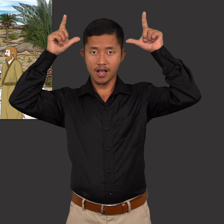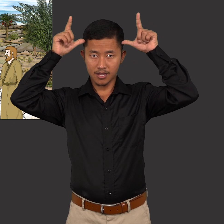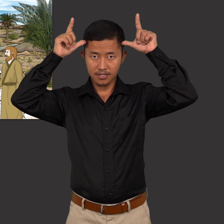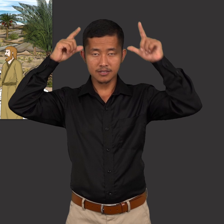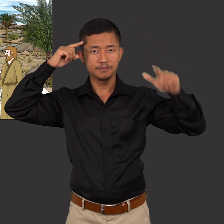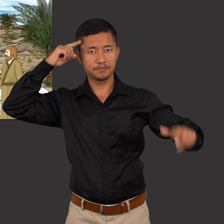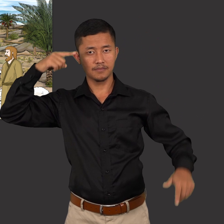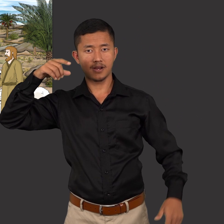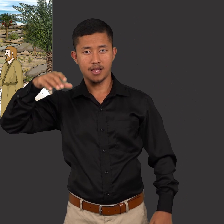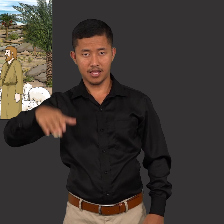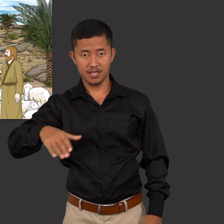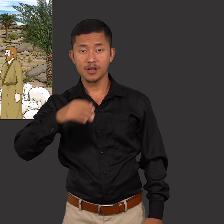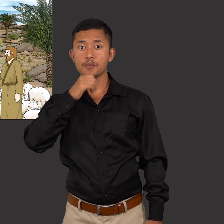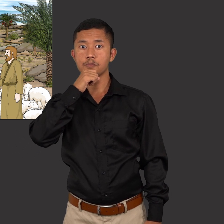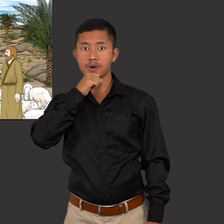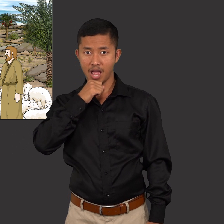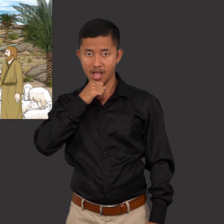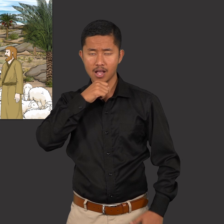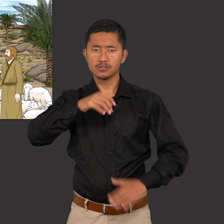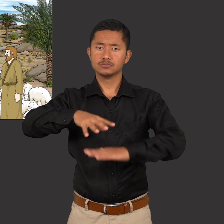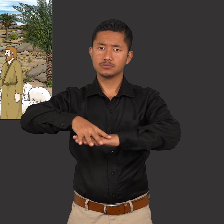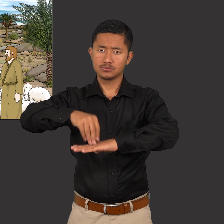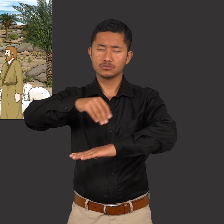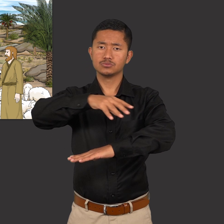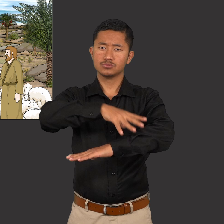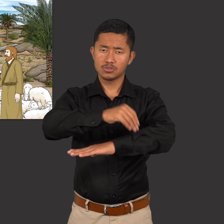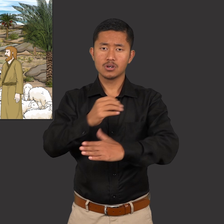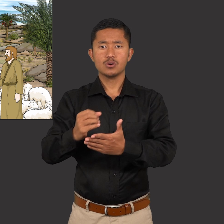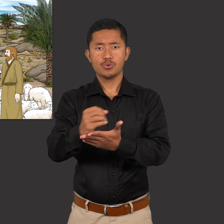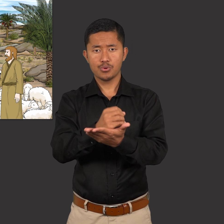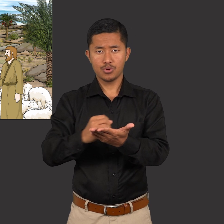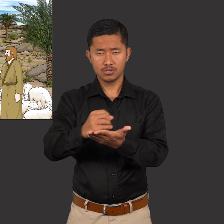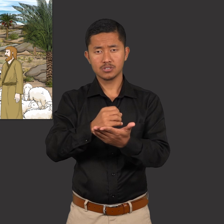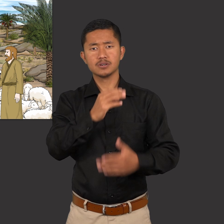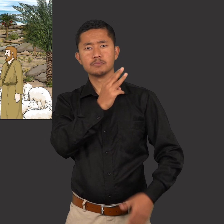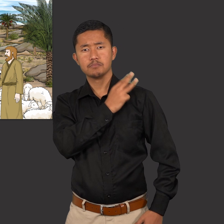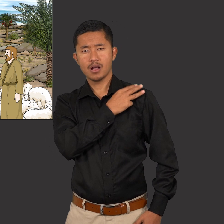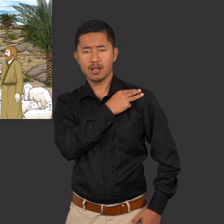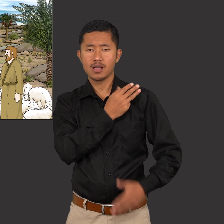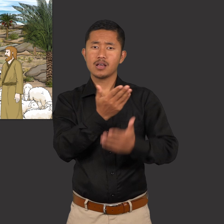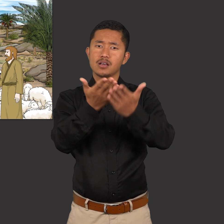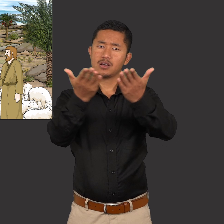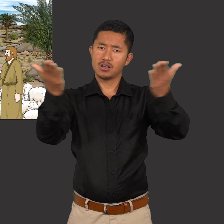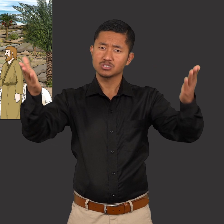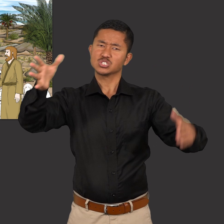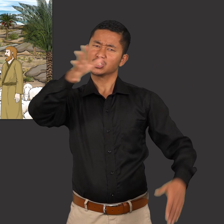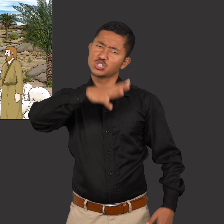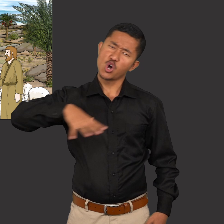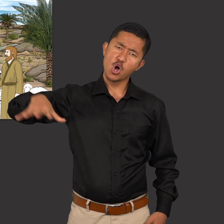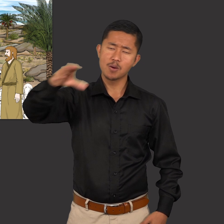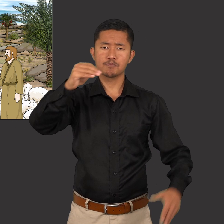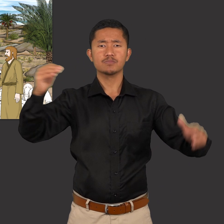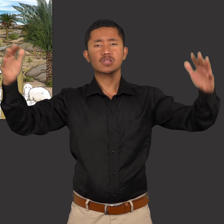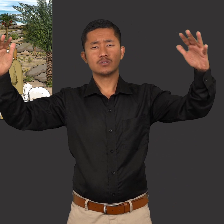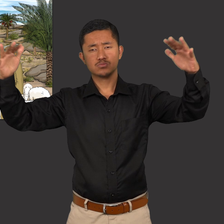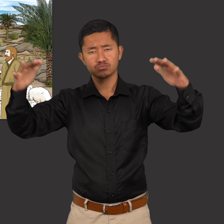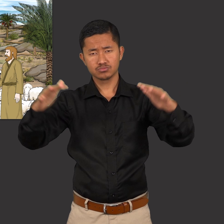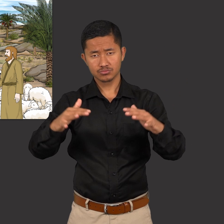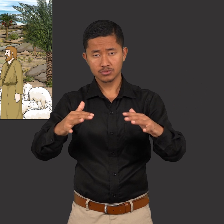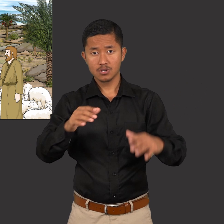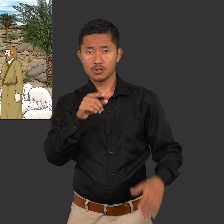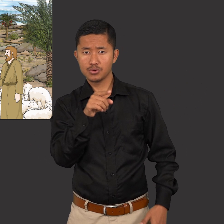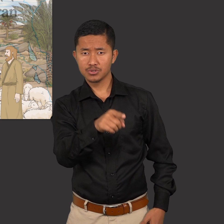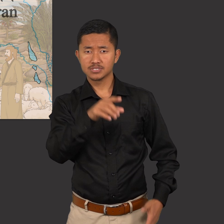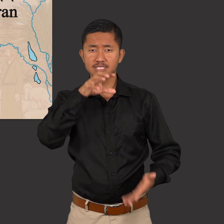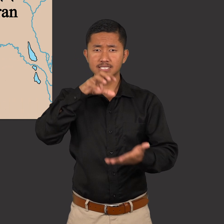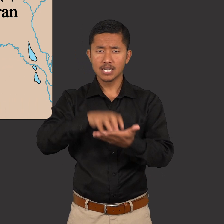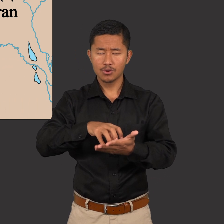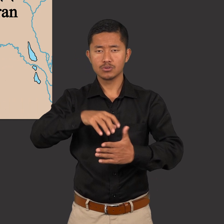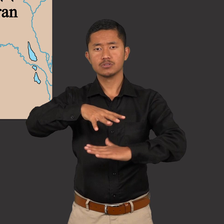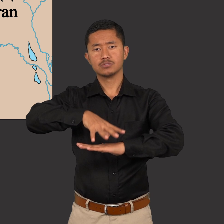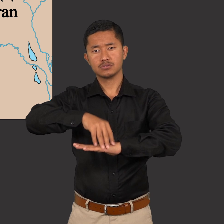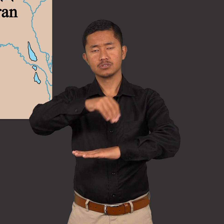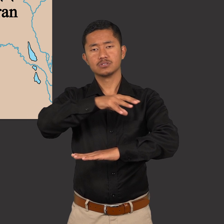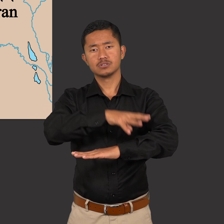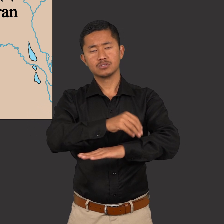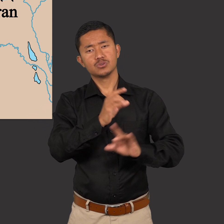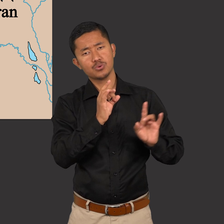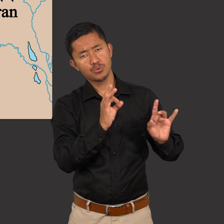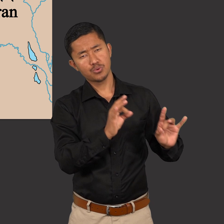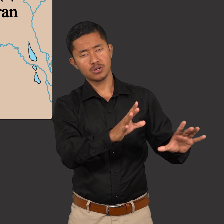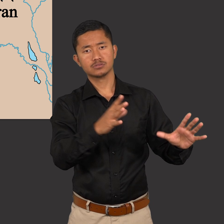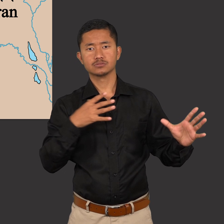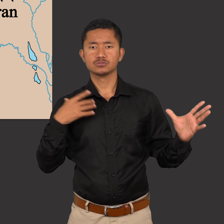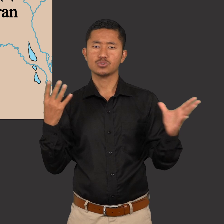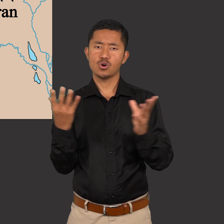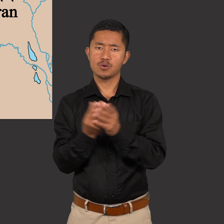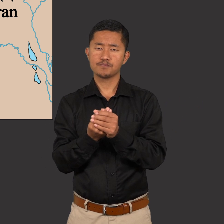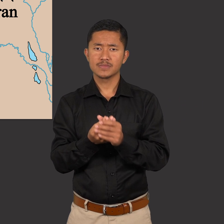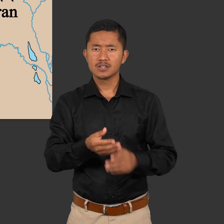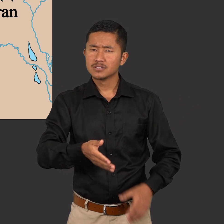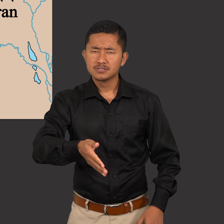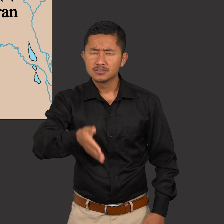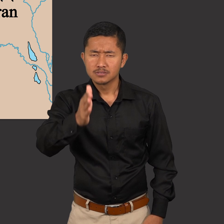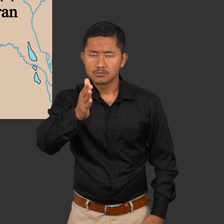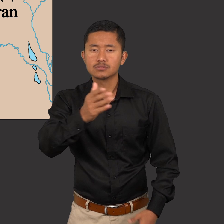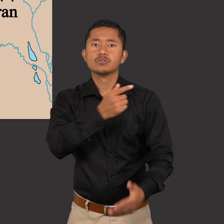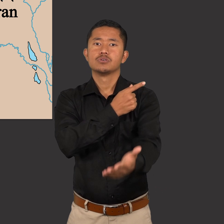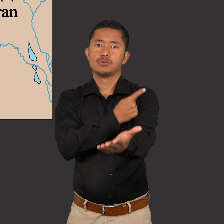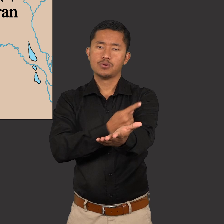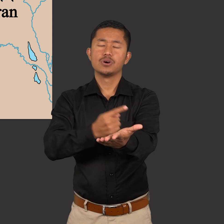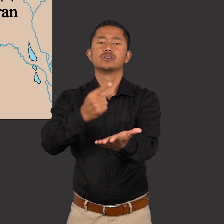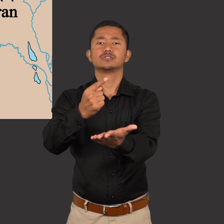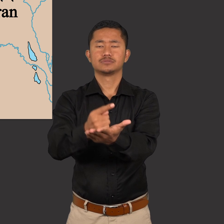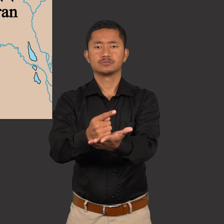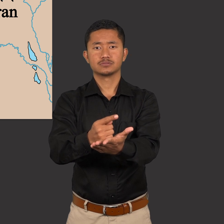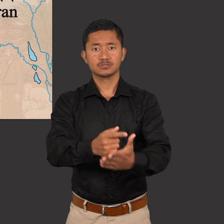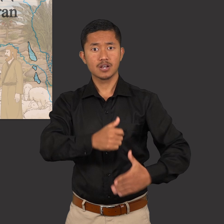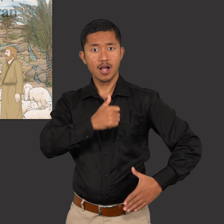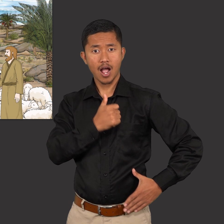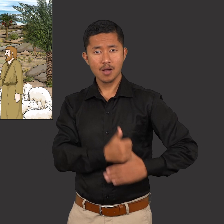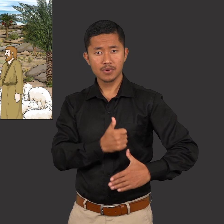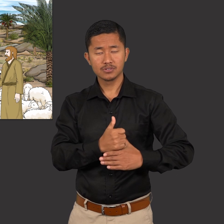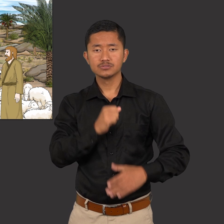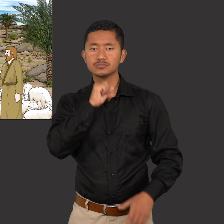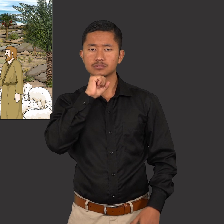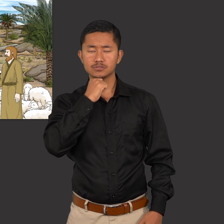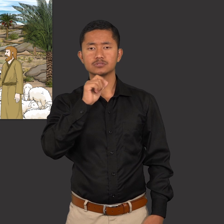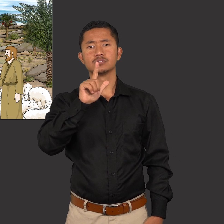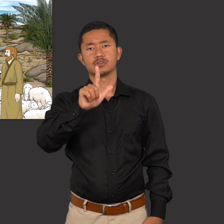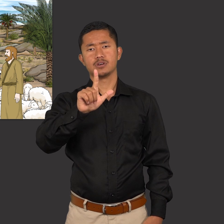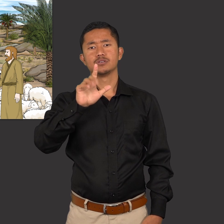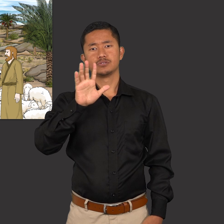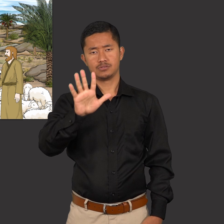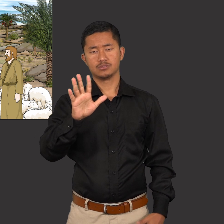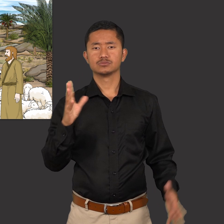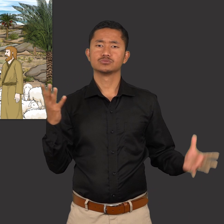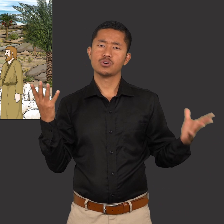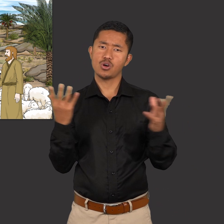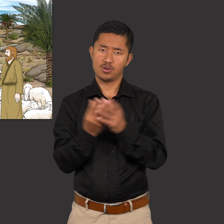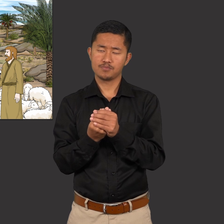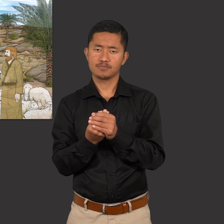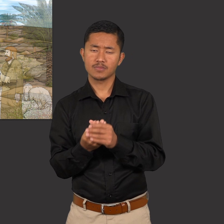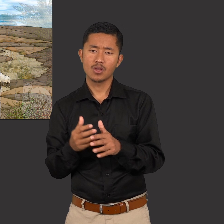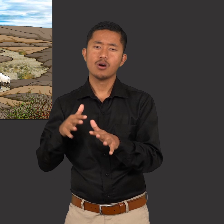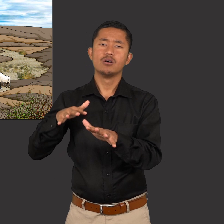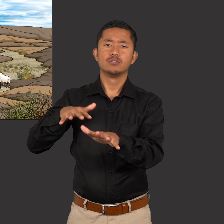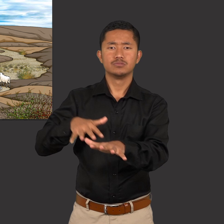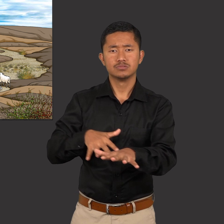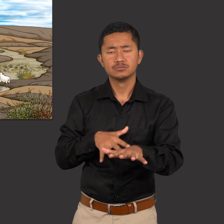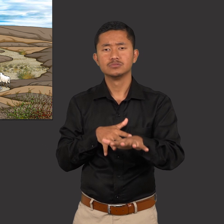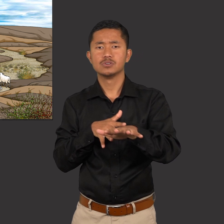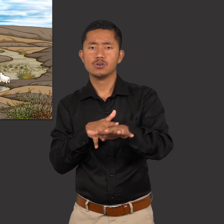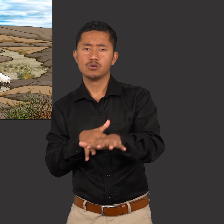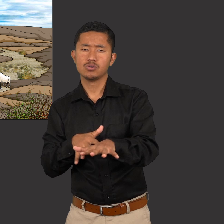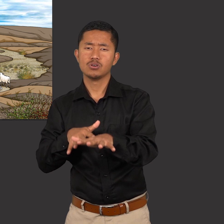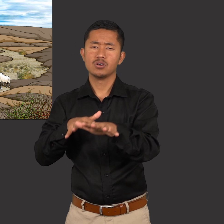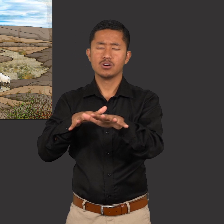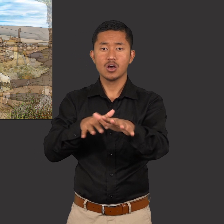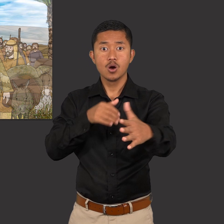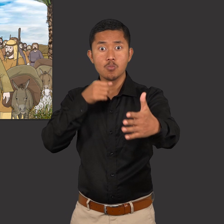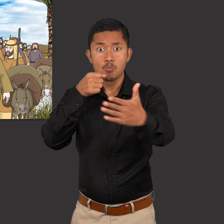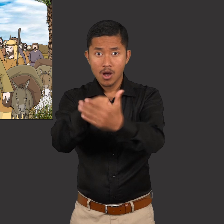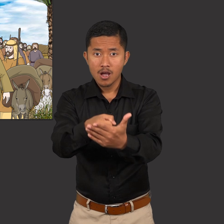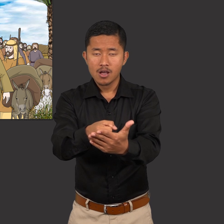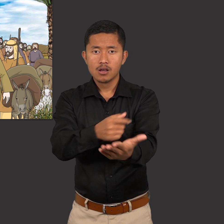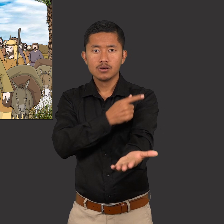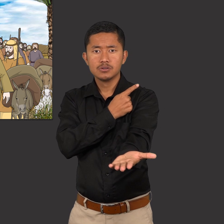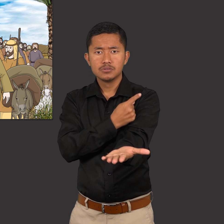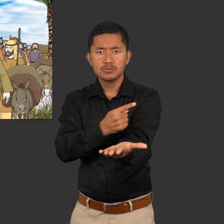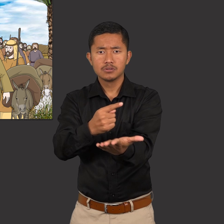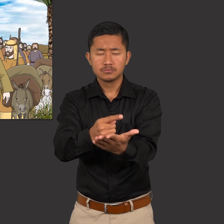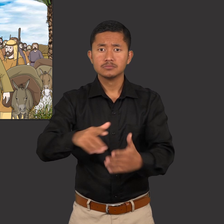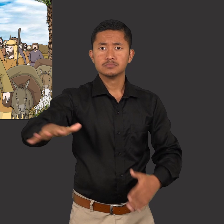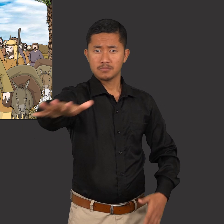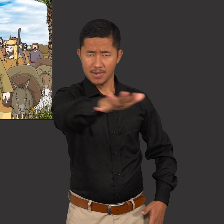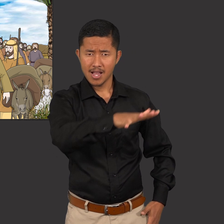And Abram took his wife Sarai, his nephew Lot, and all the possessions and people they had acquired in Haran, and set out for the land of Canaan.